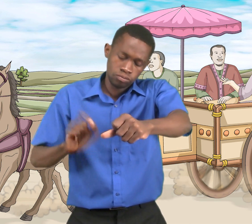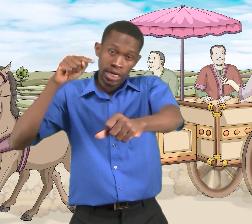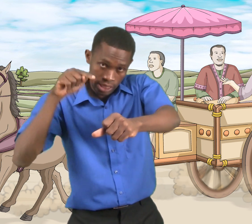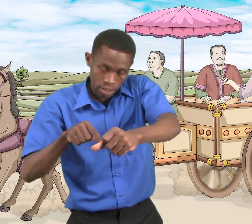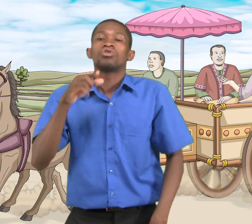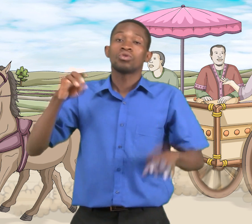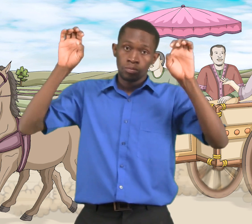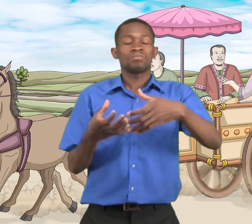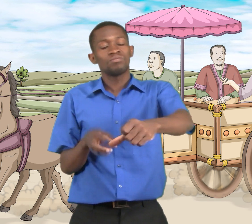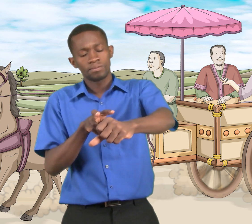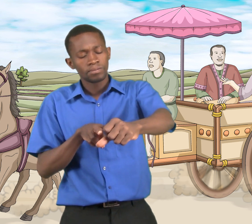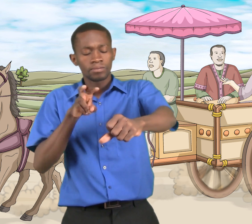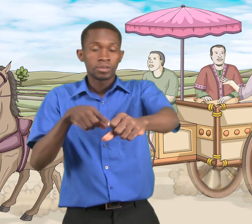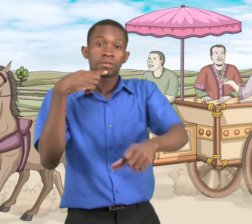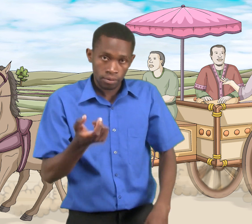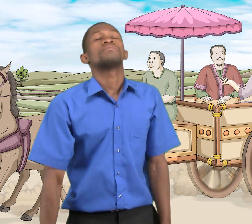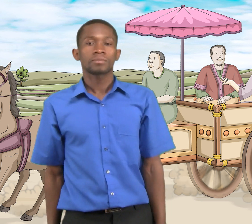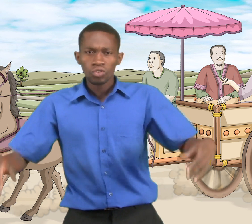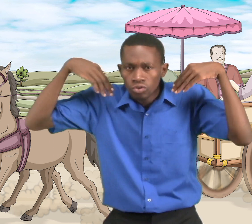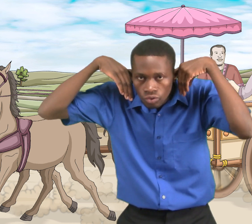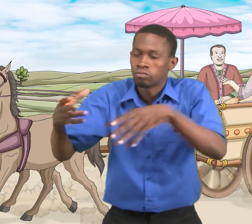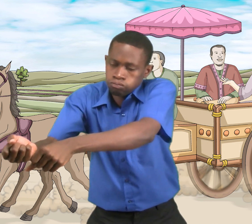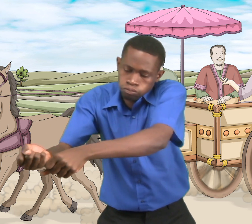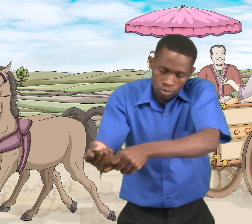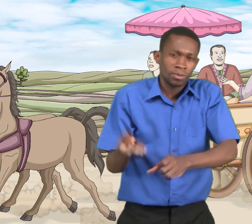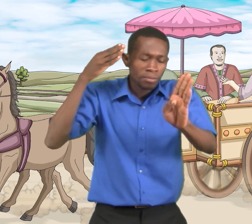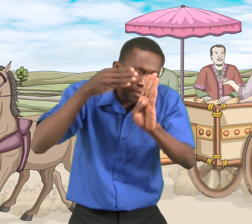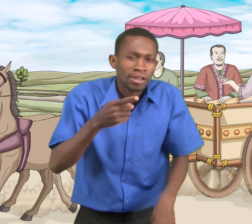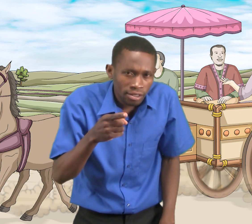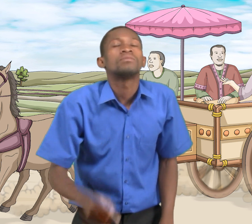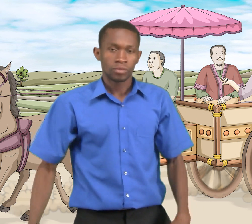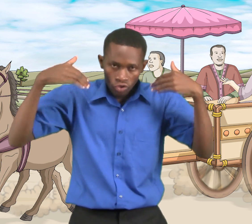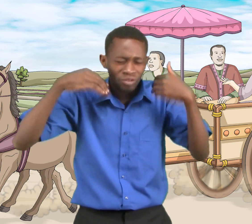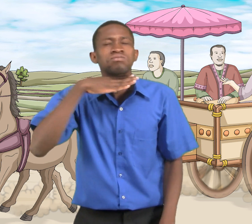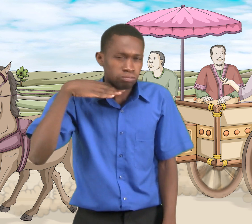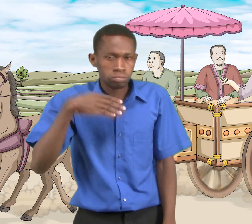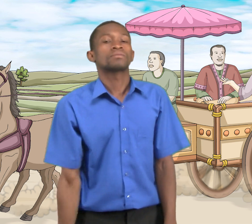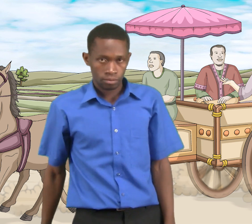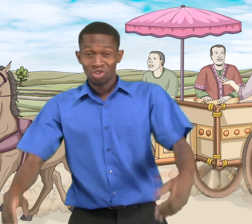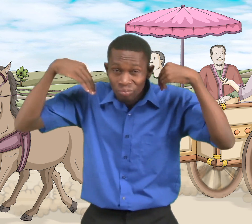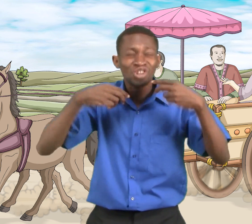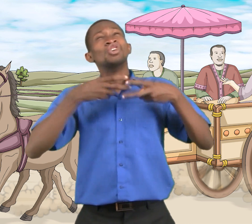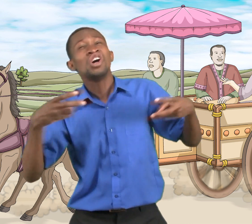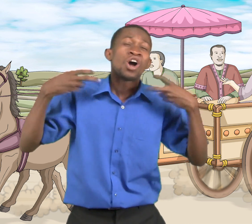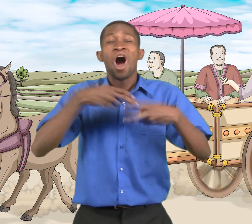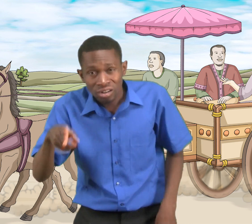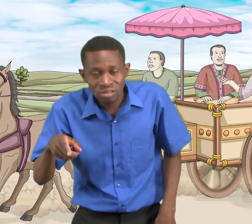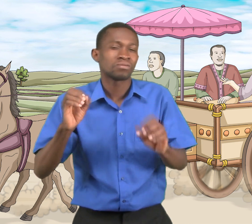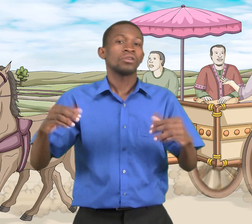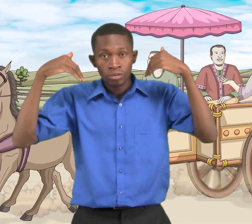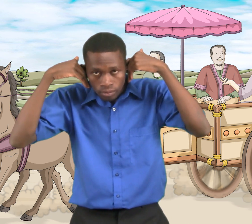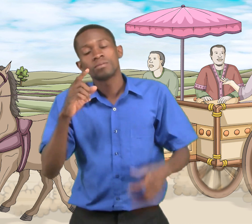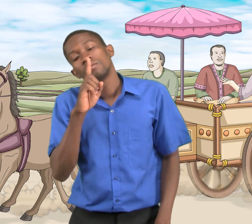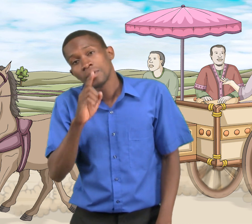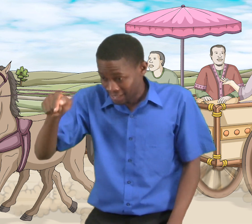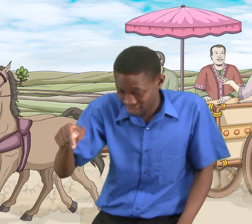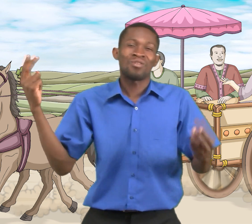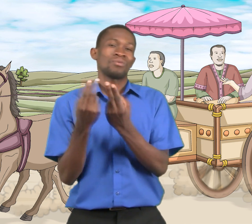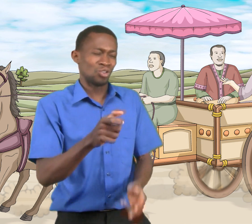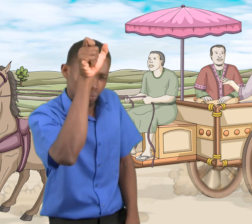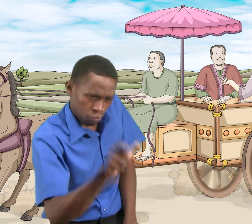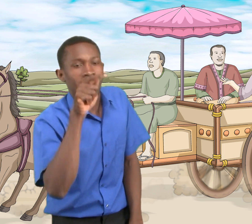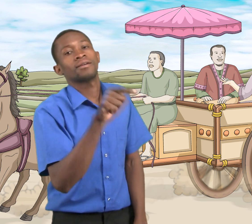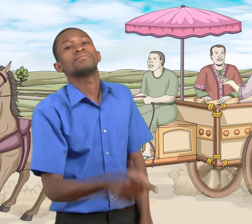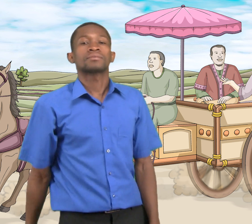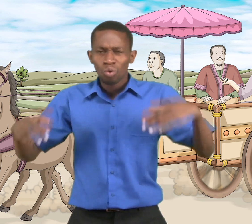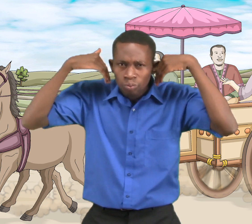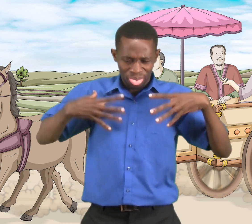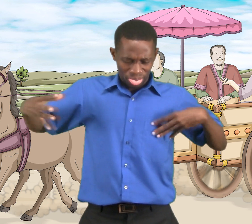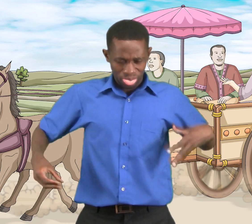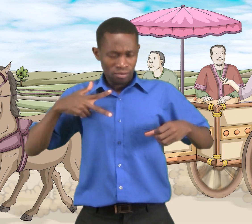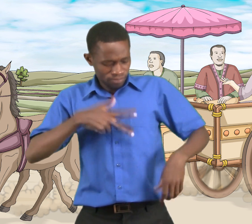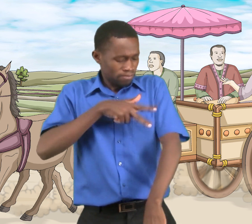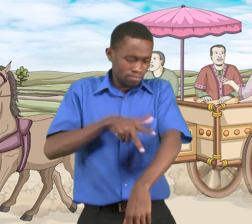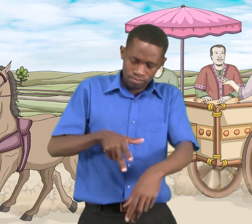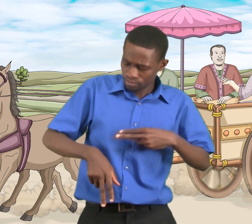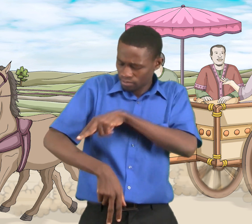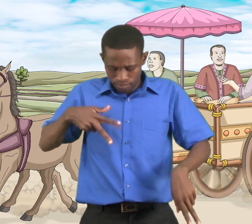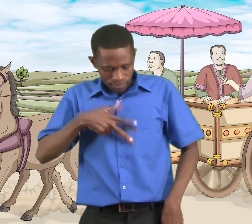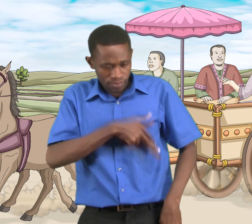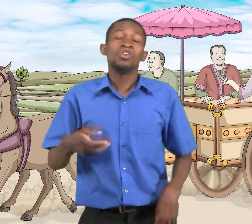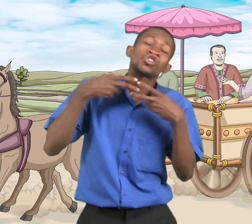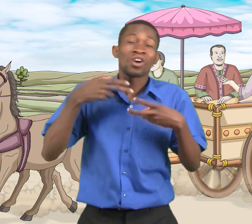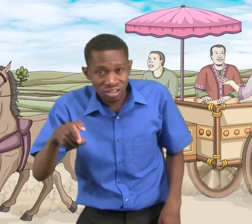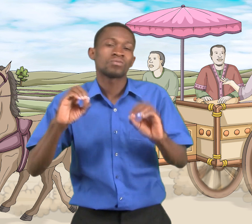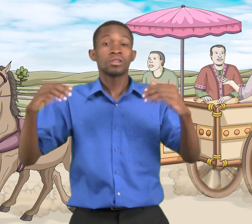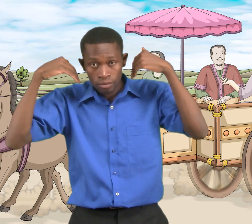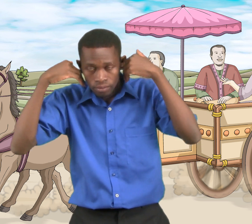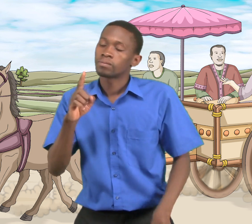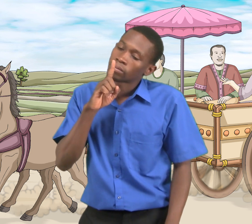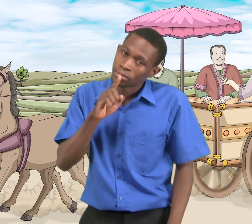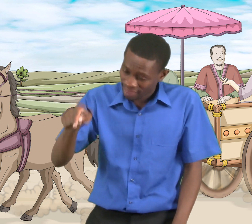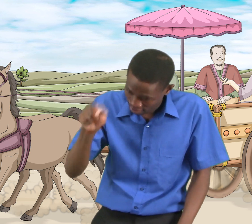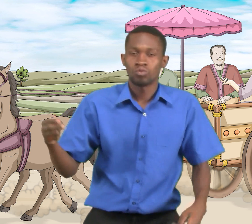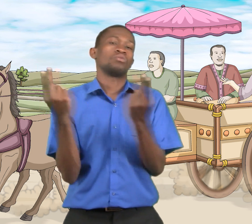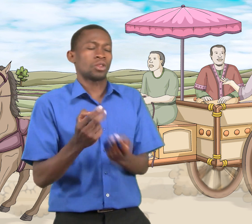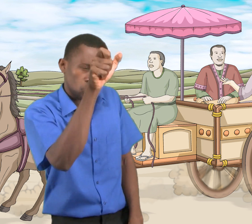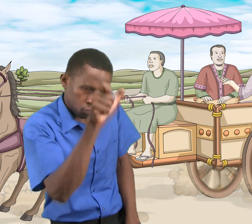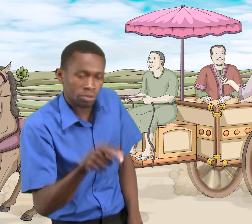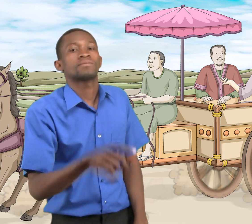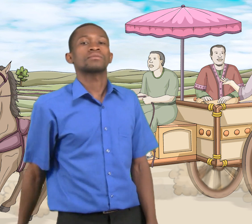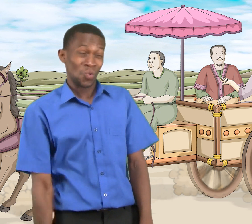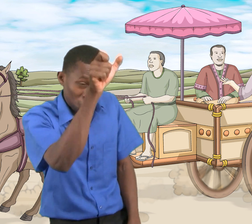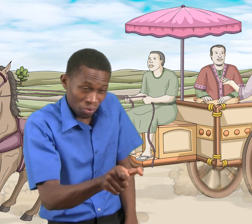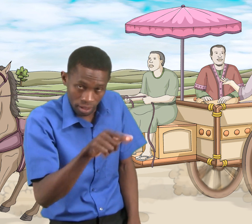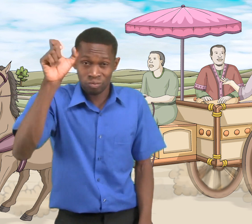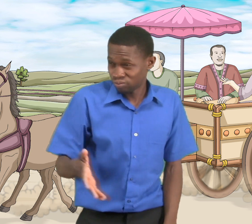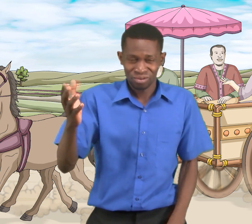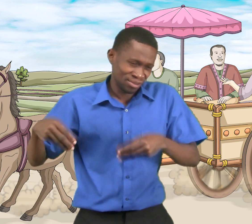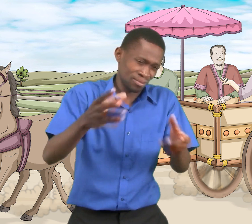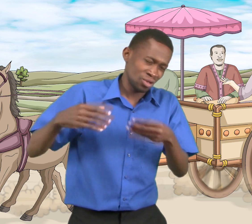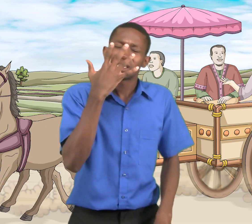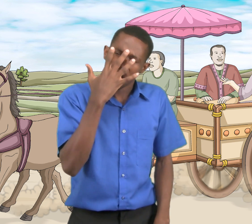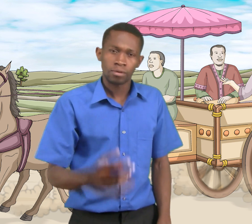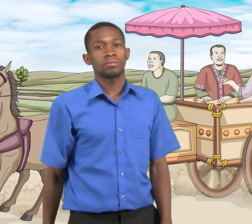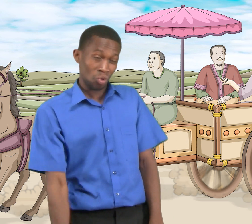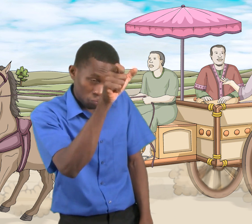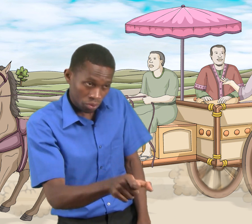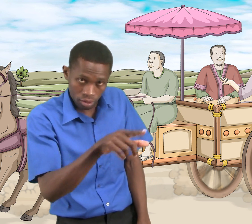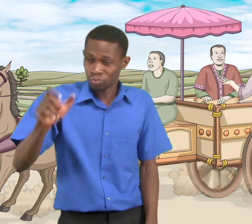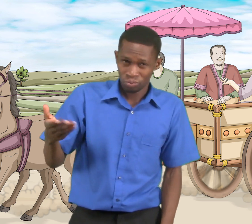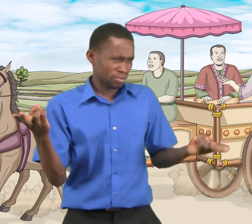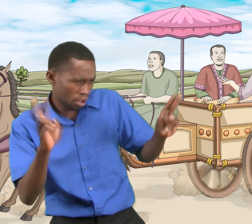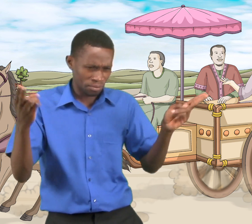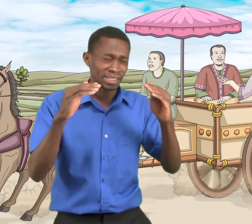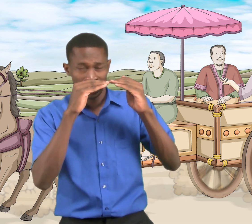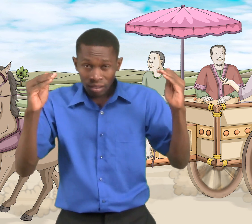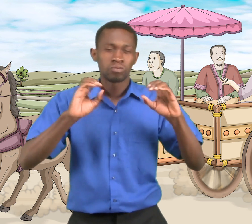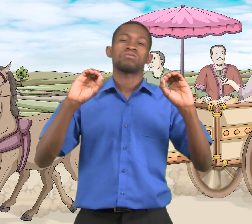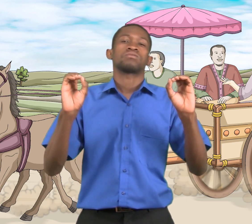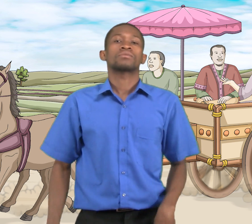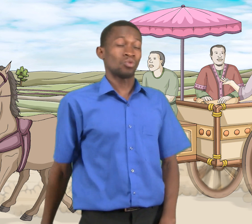The eunuch was reading this passage of Scripture: “He was led like a sheep to the slaughter, and as a lamb before the shearer is silent, so He did not open His mouth.